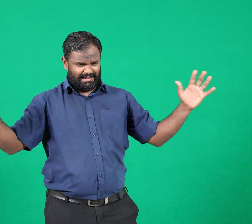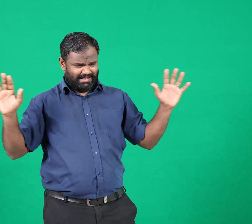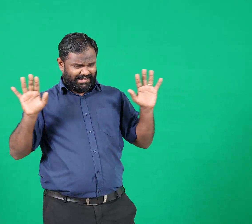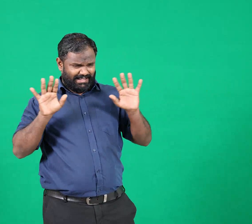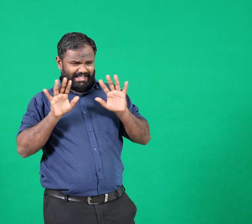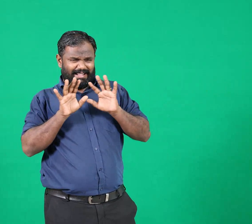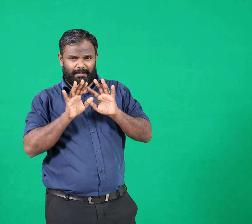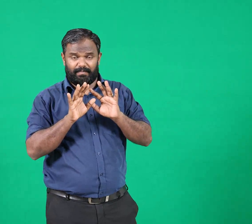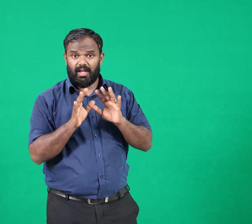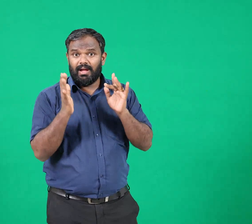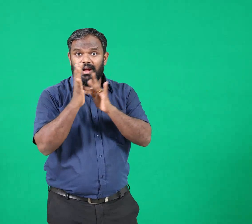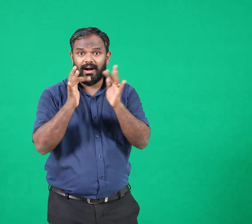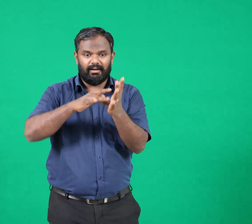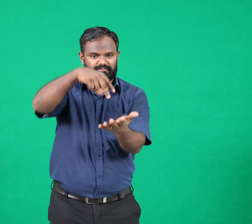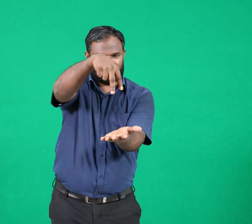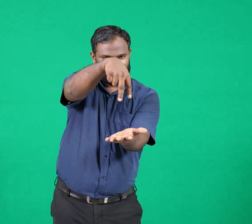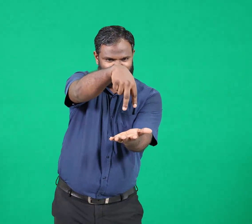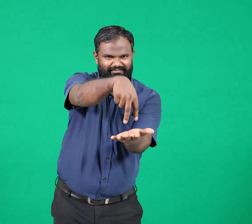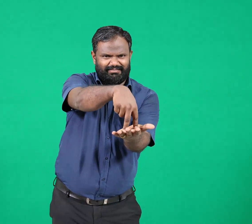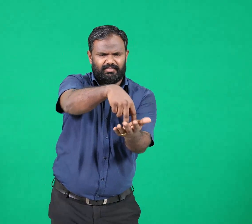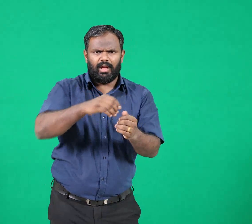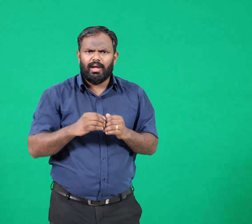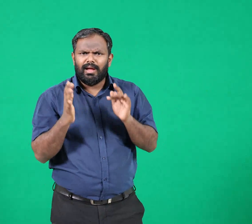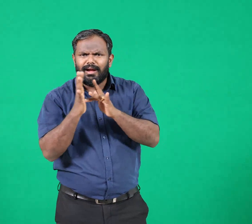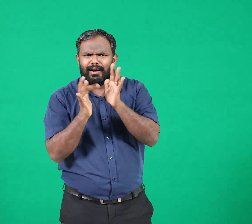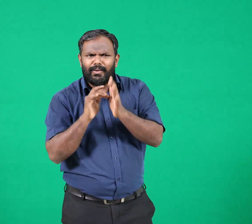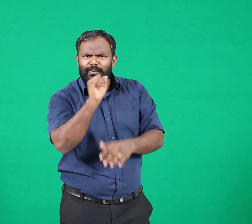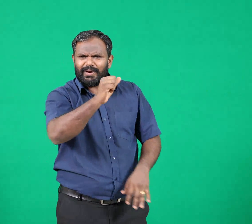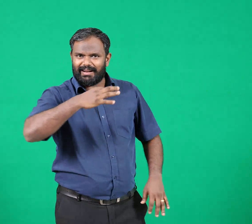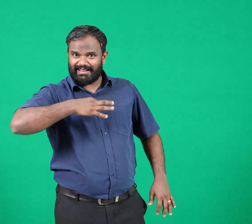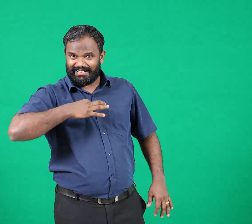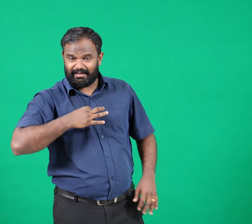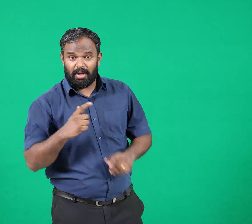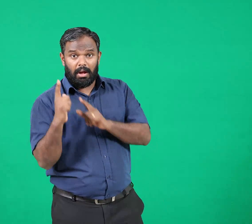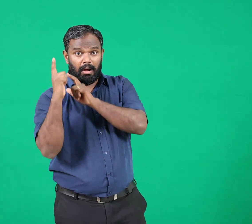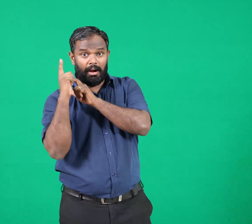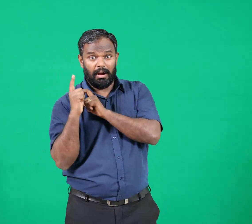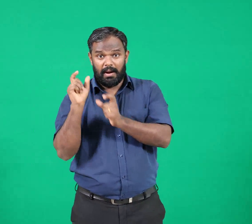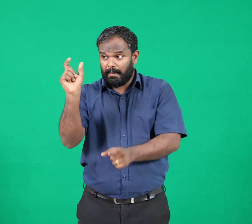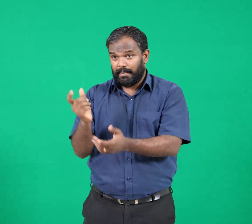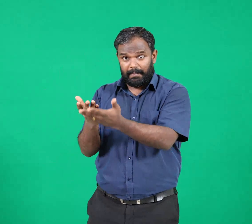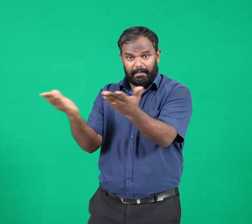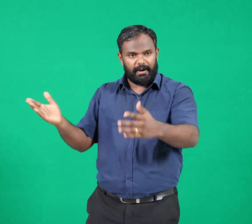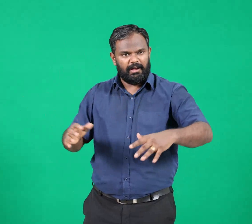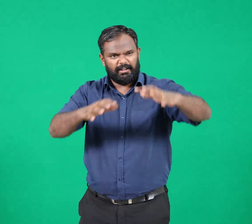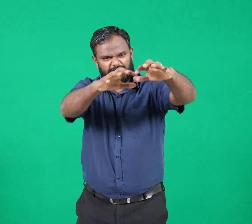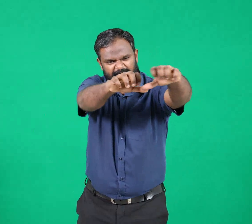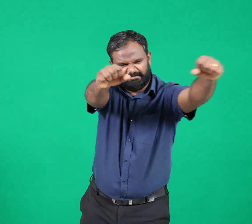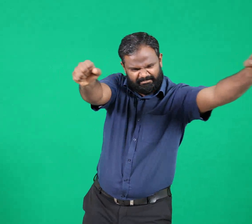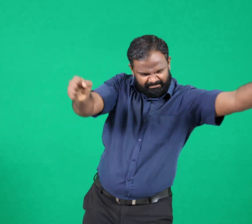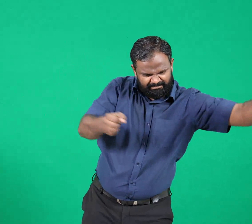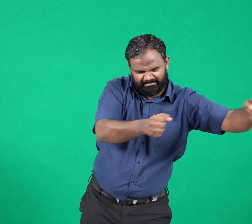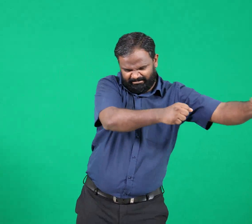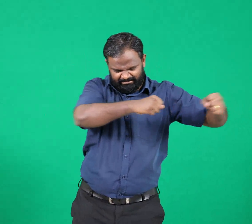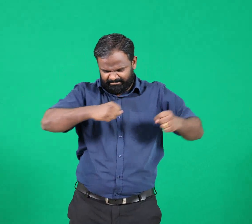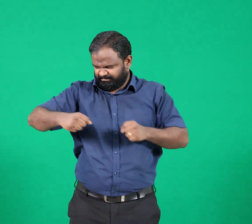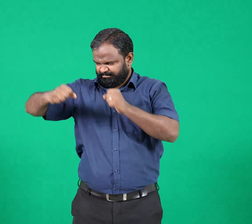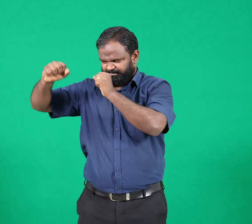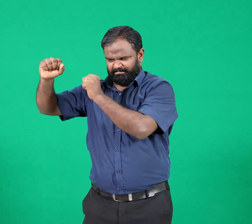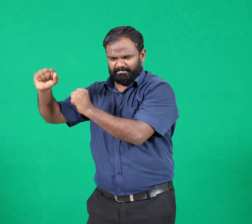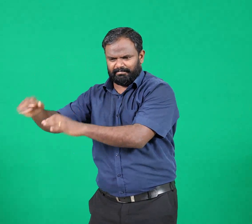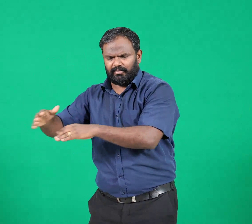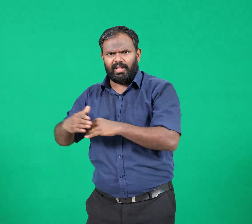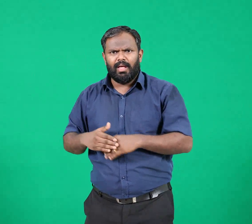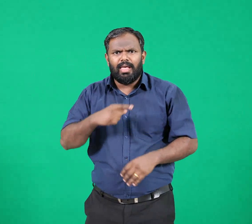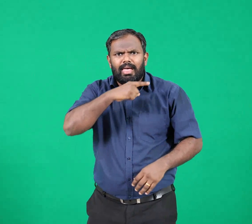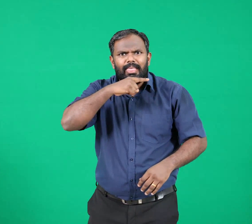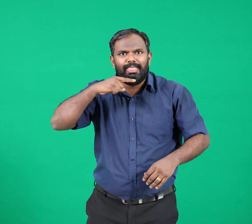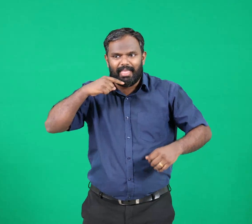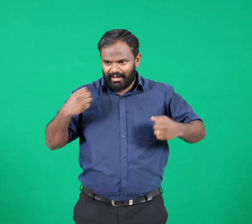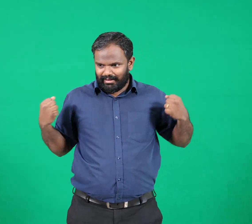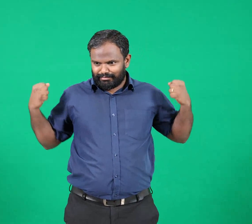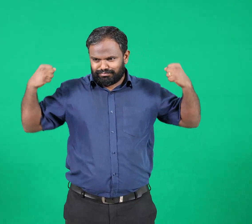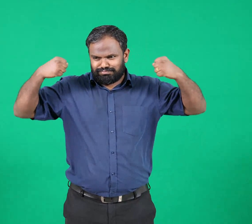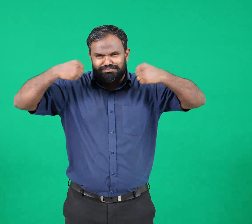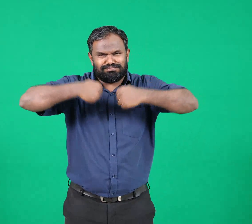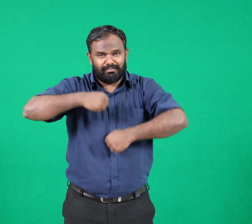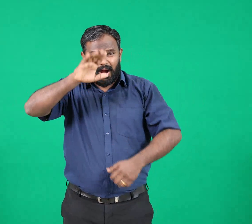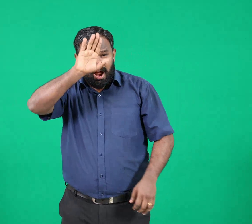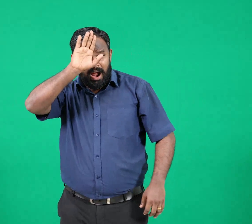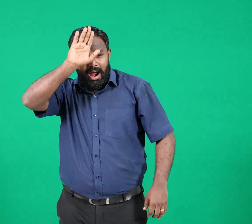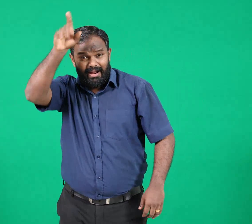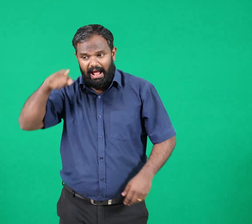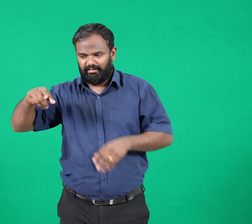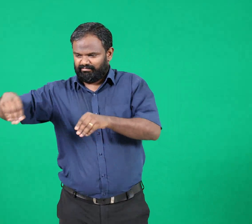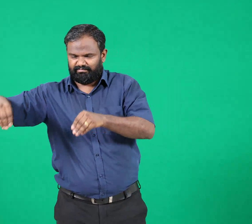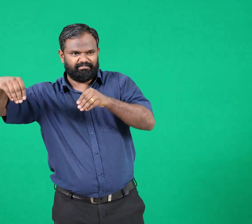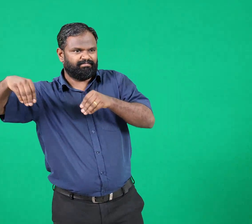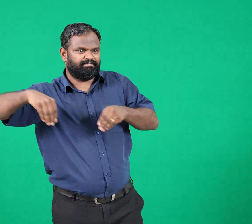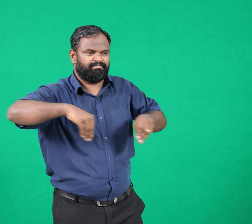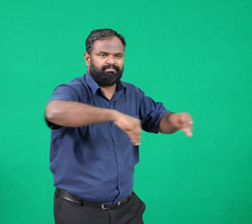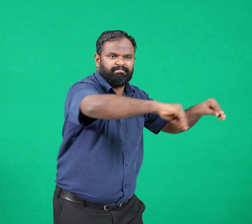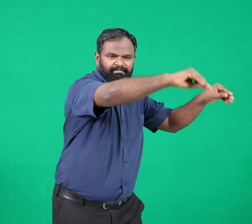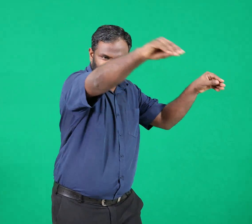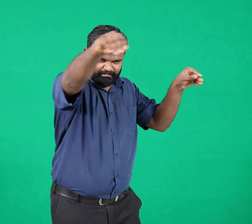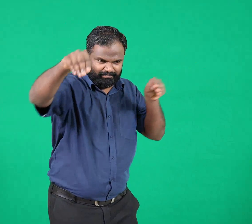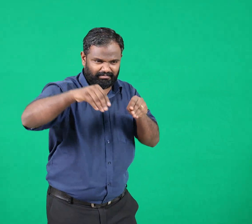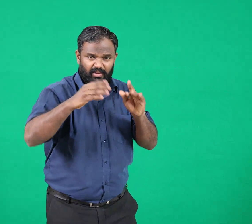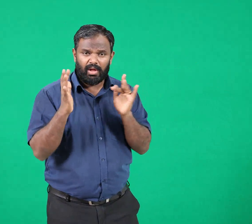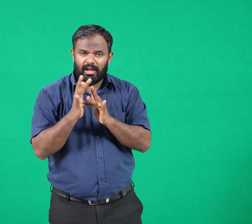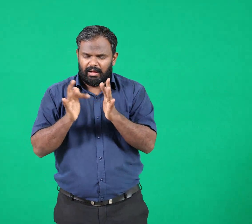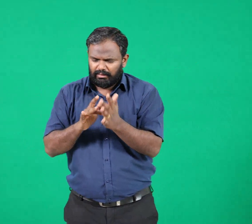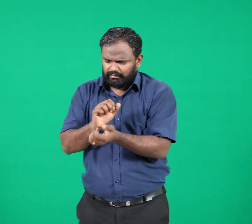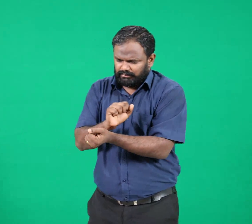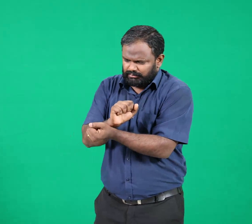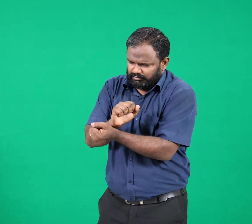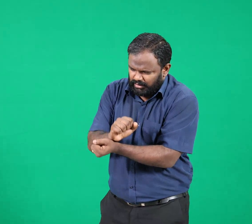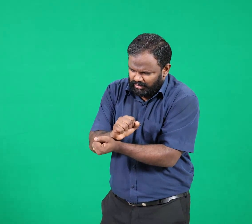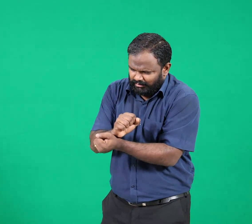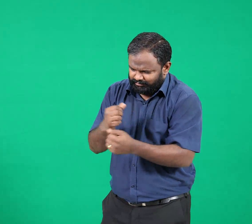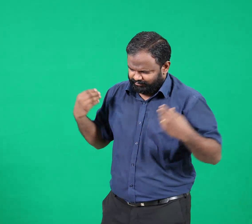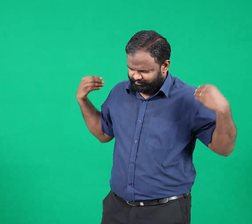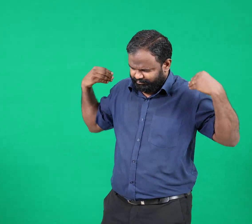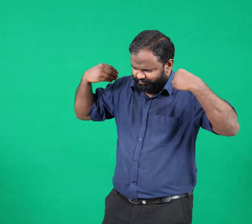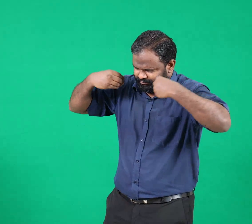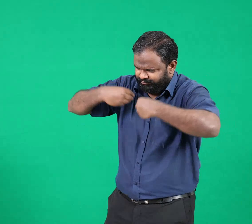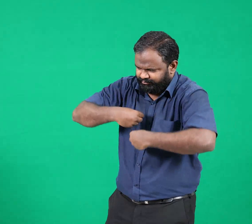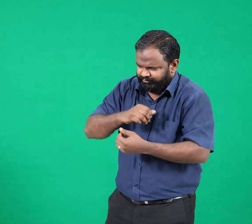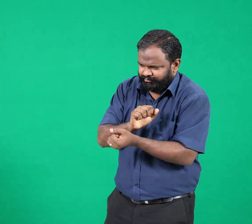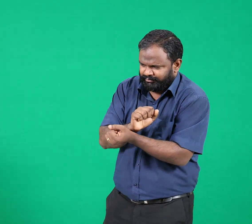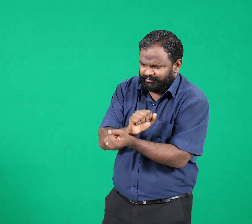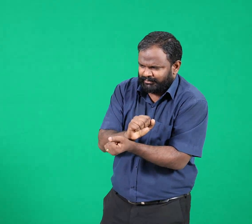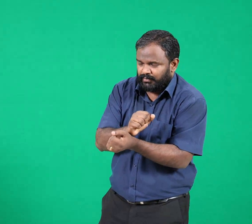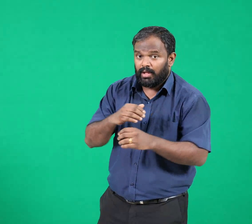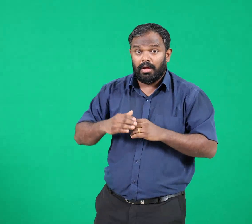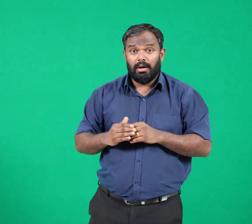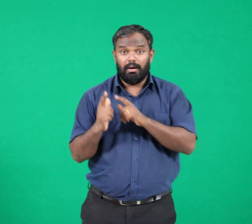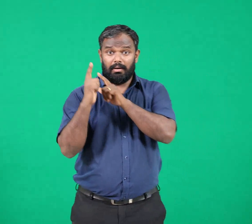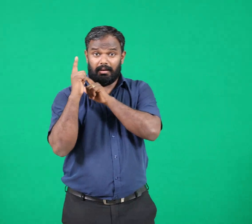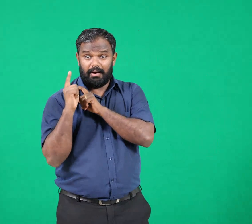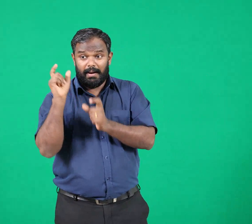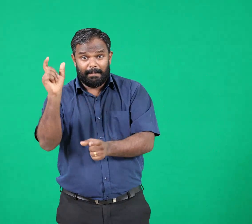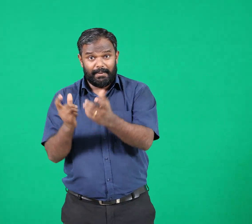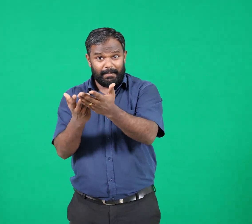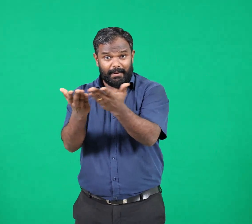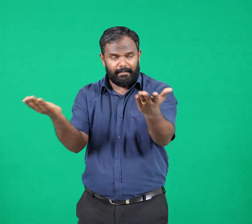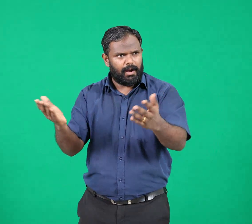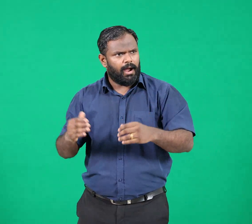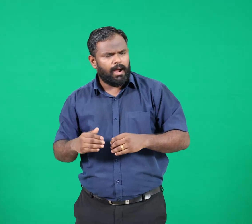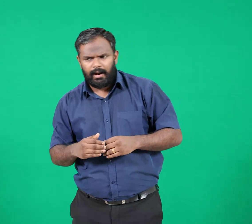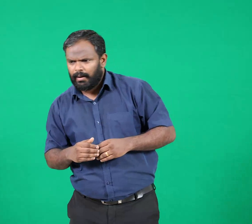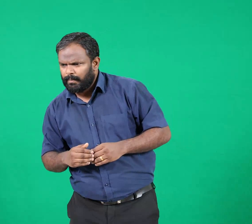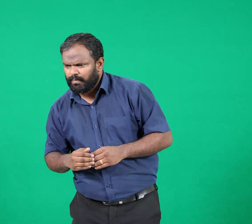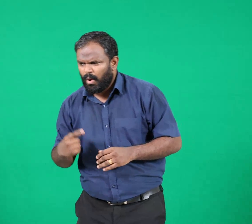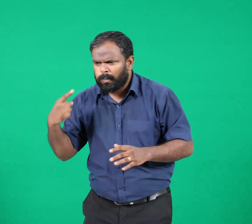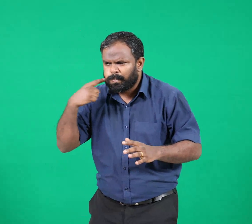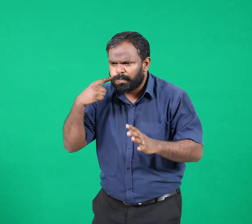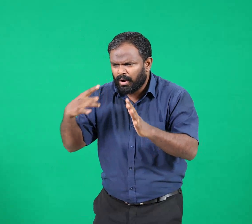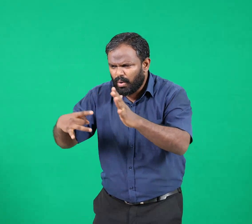They stripped Him and put a scarlet robe on Him.